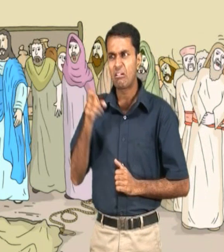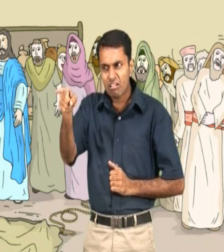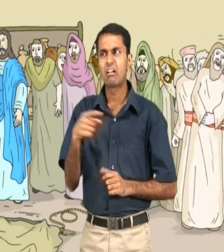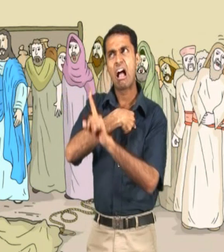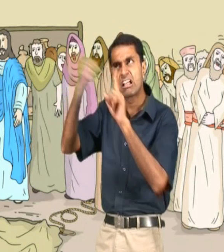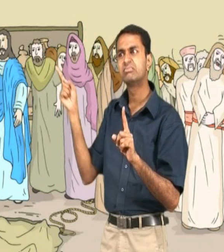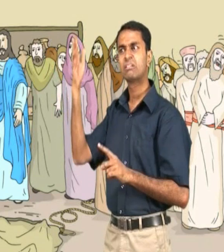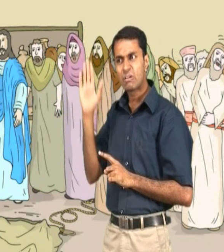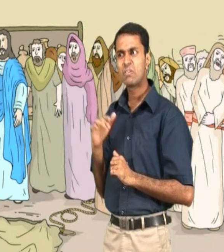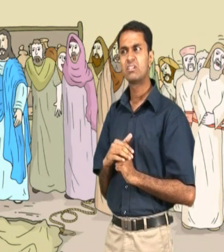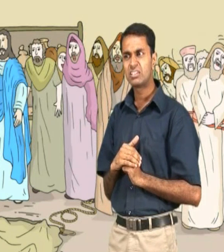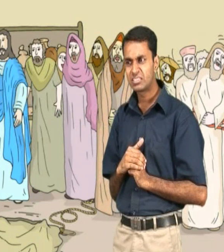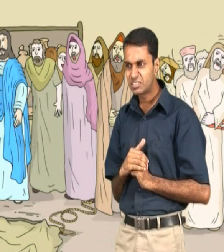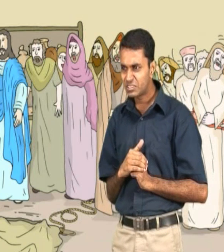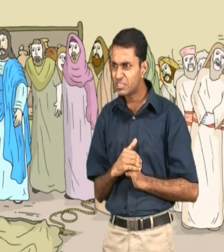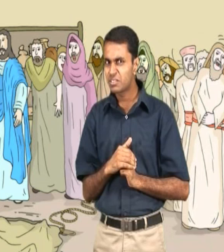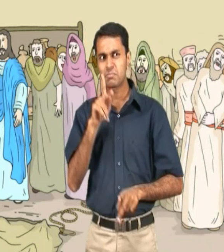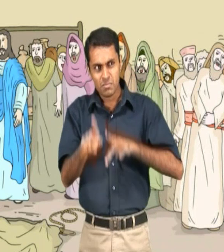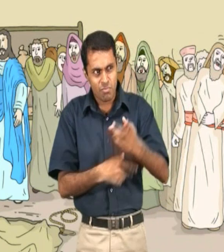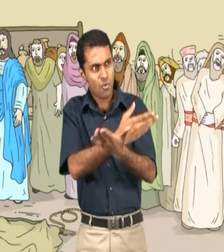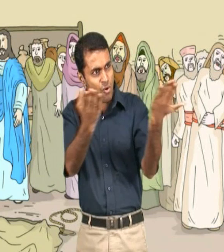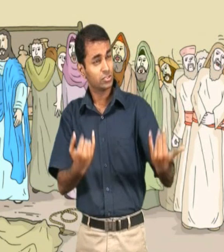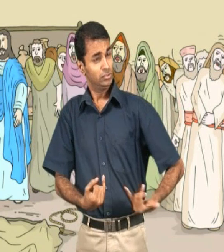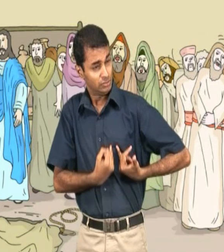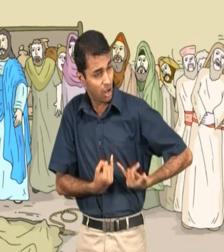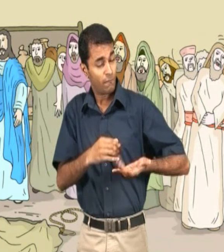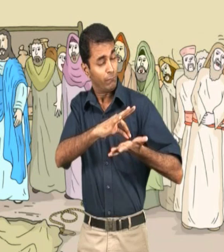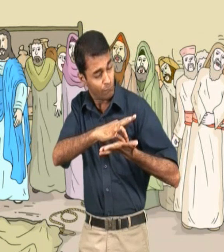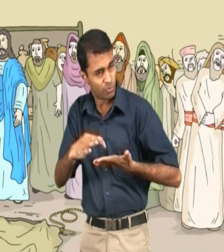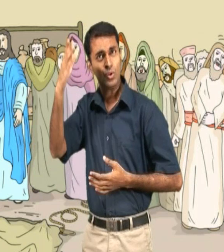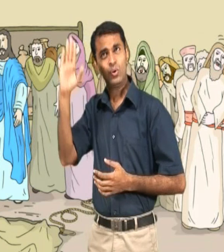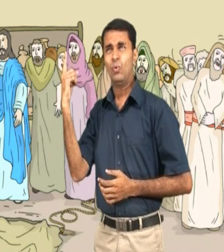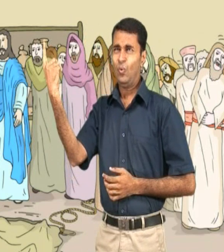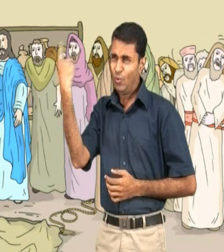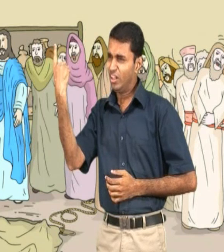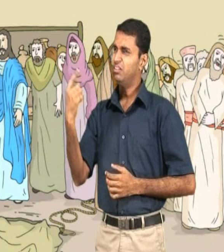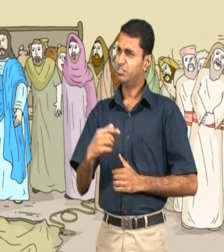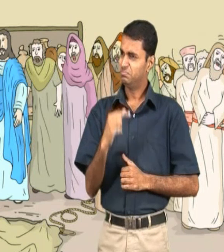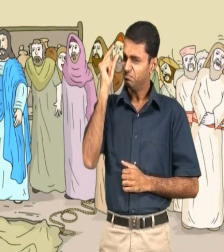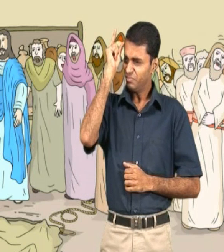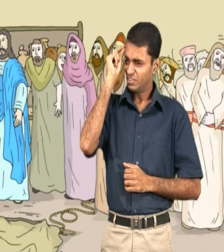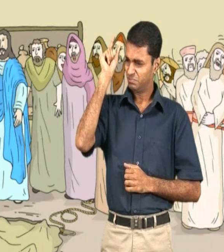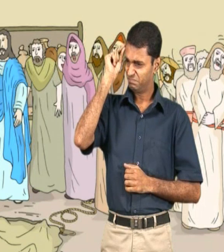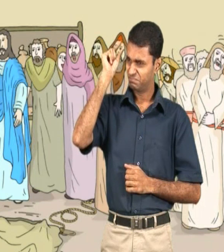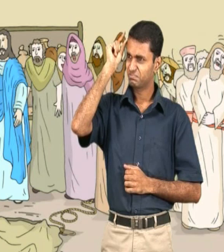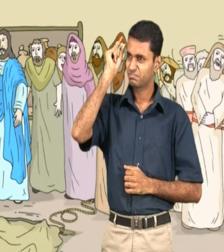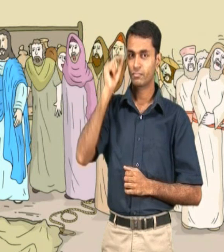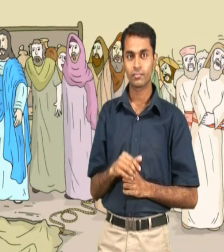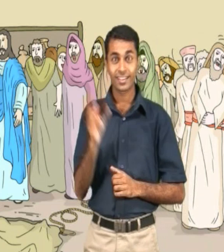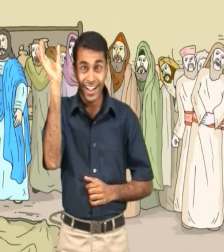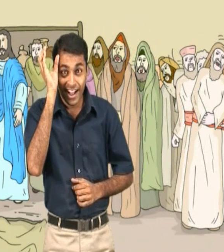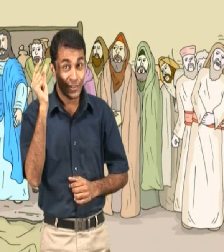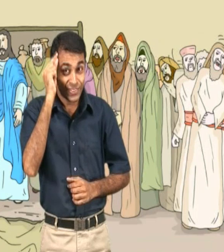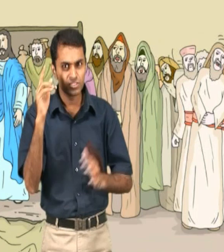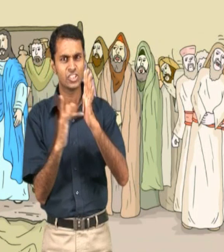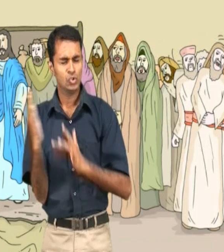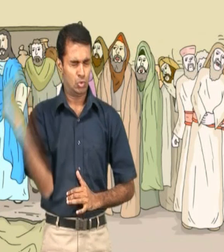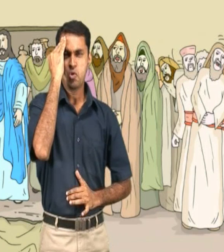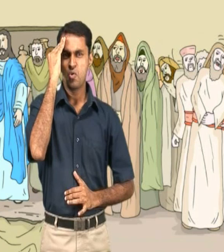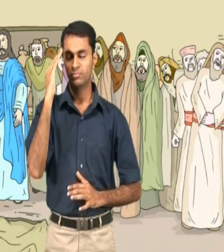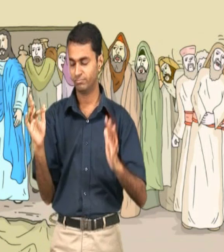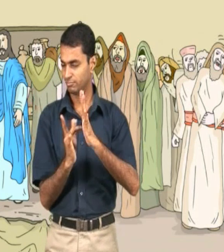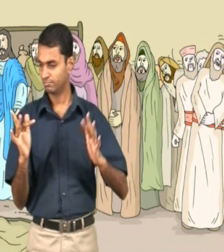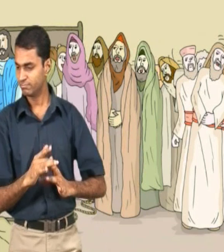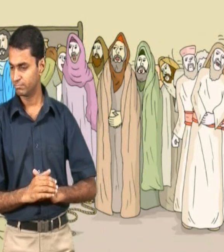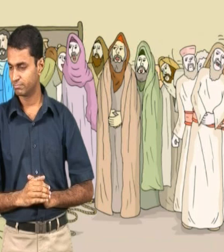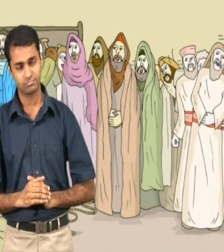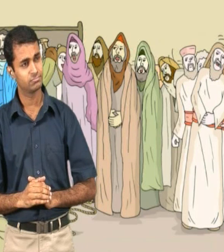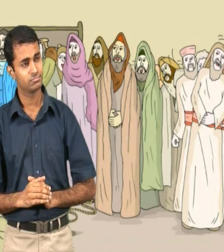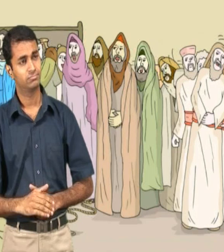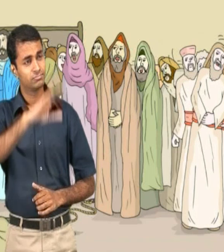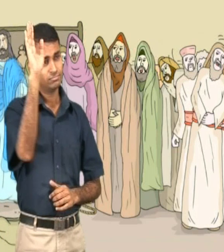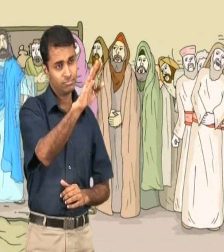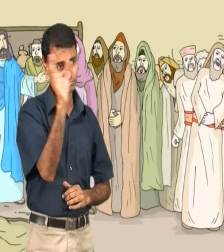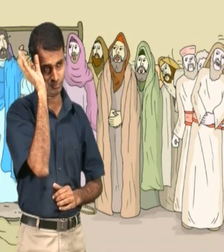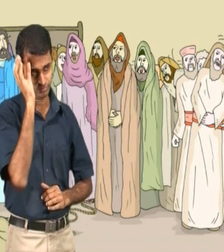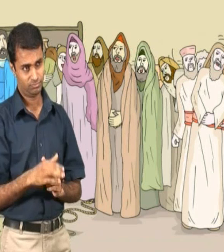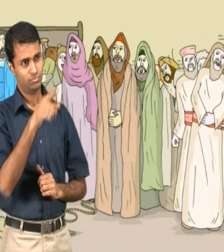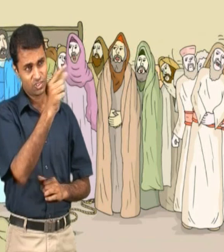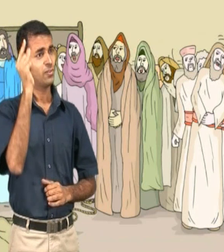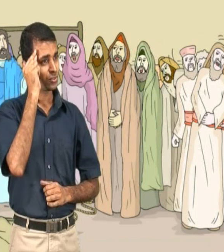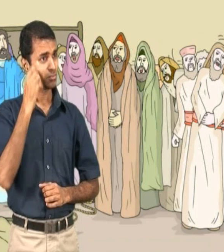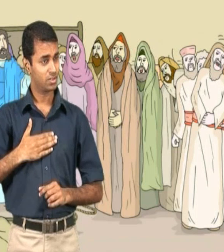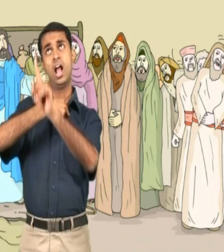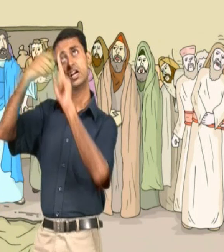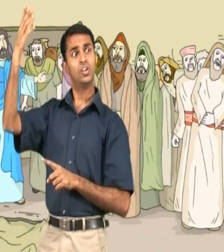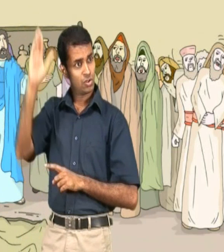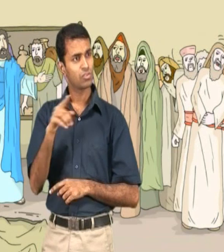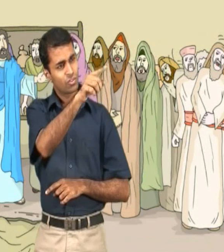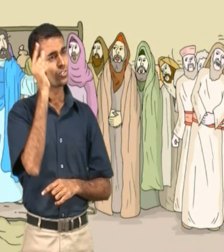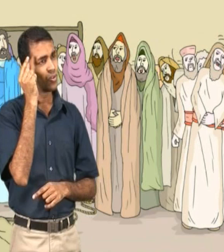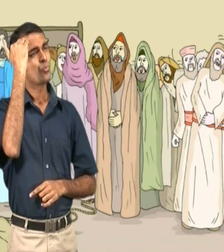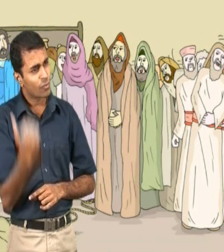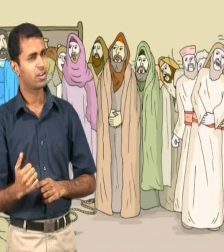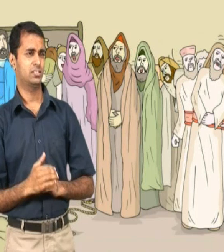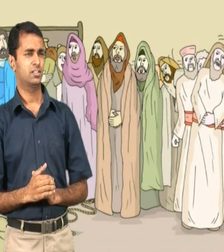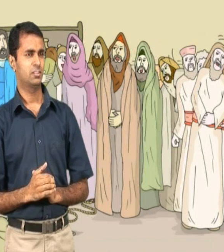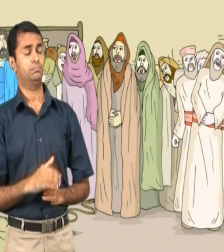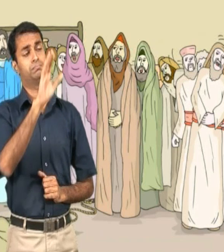Who can forgive sins but God alone?” At once Jesus knew in His spirit that they were thinking this way within themselves.